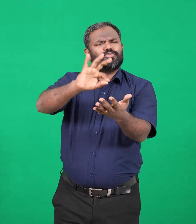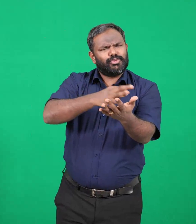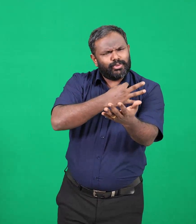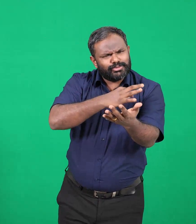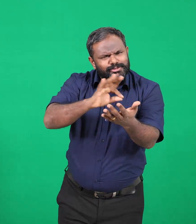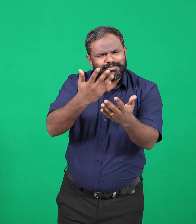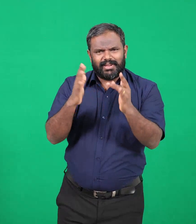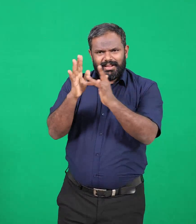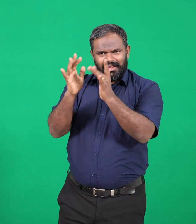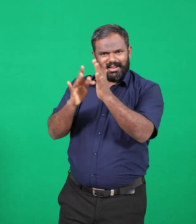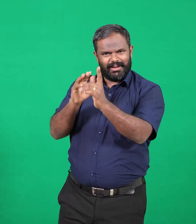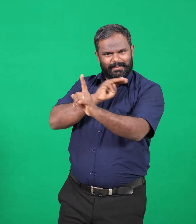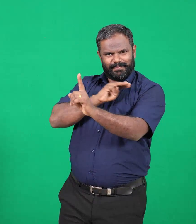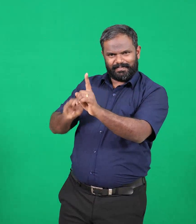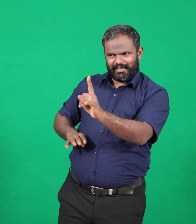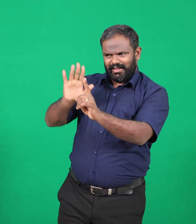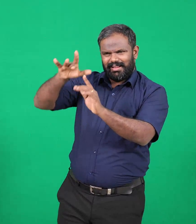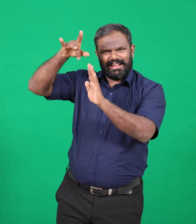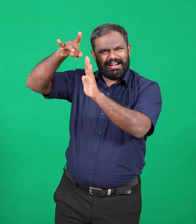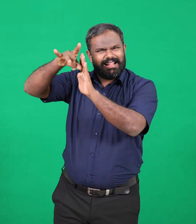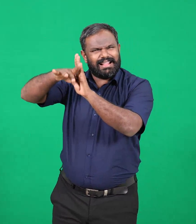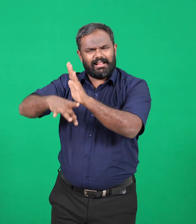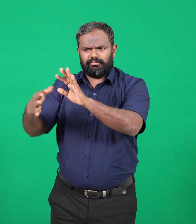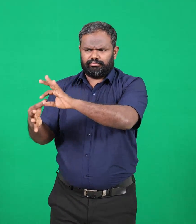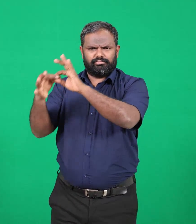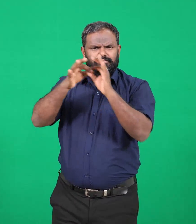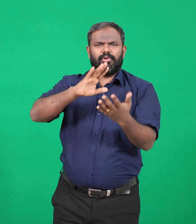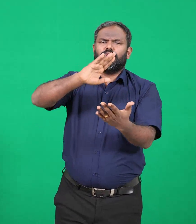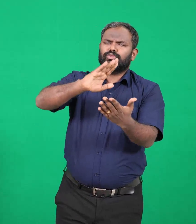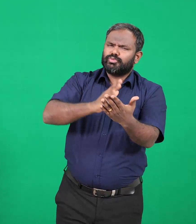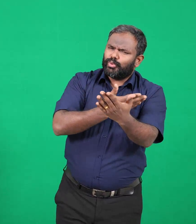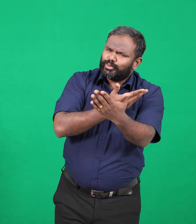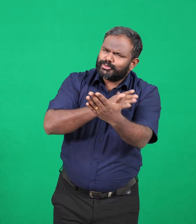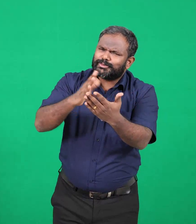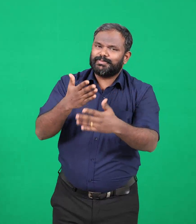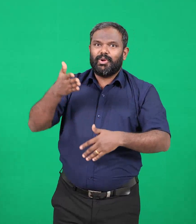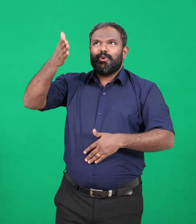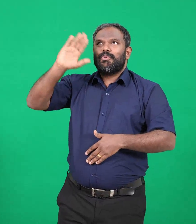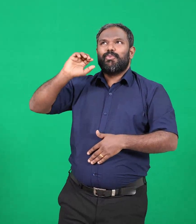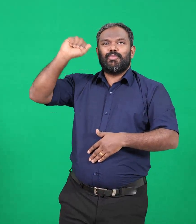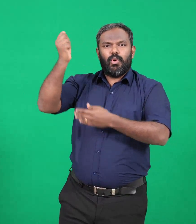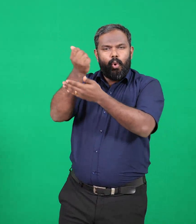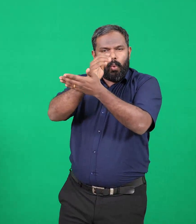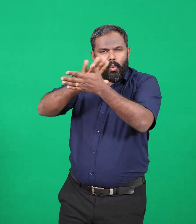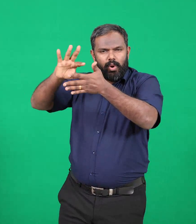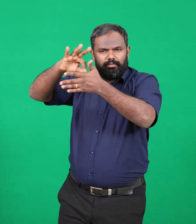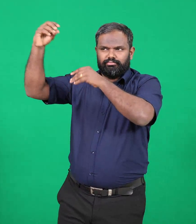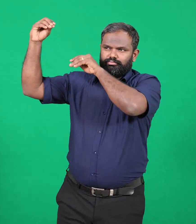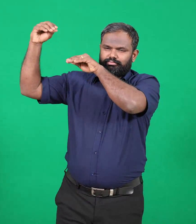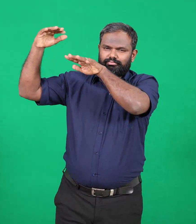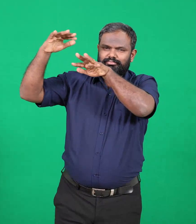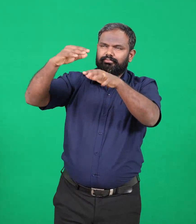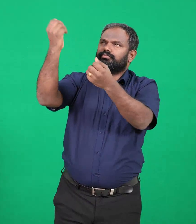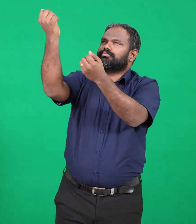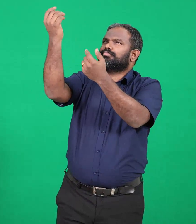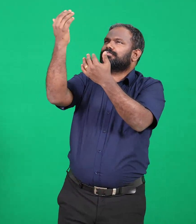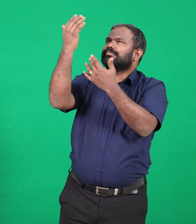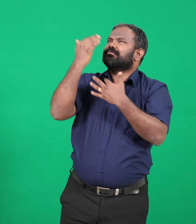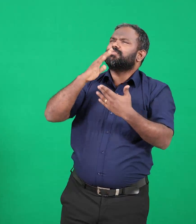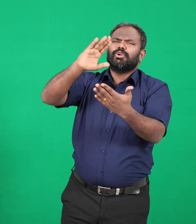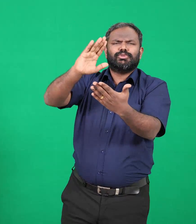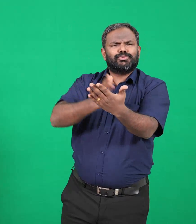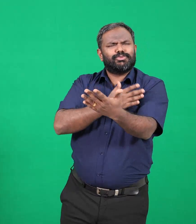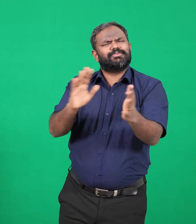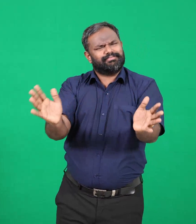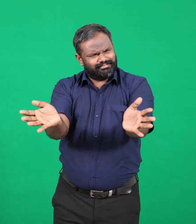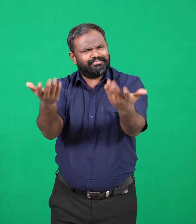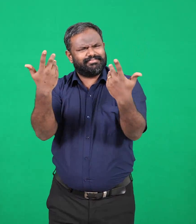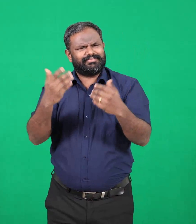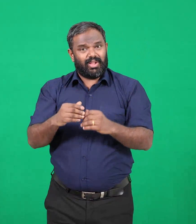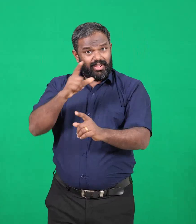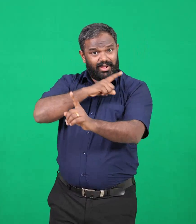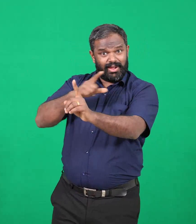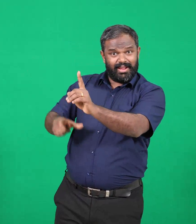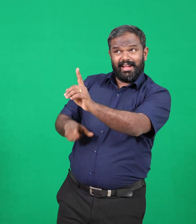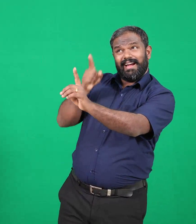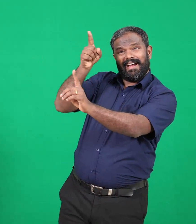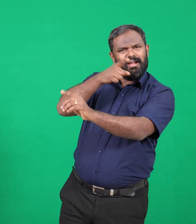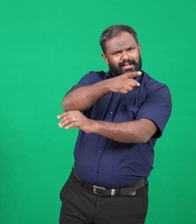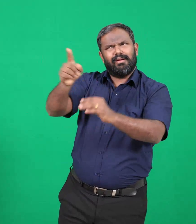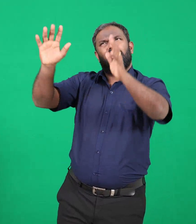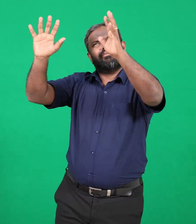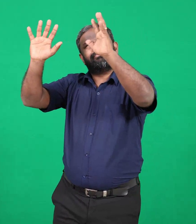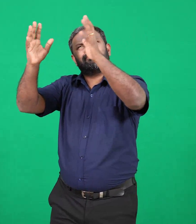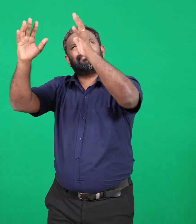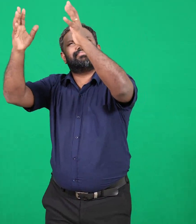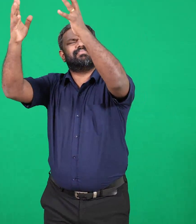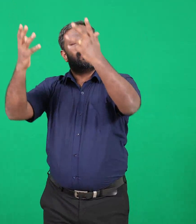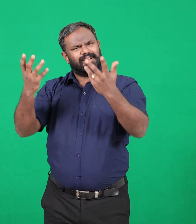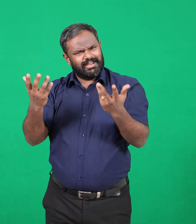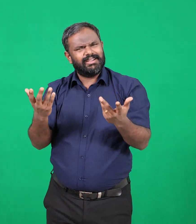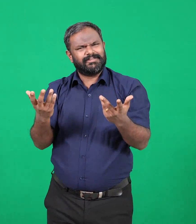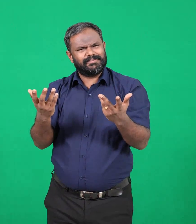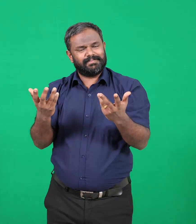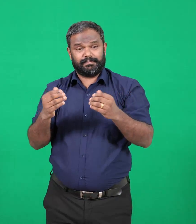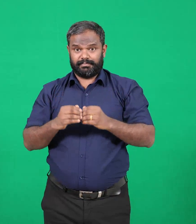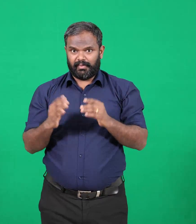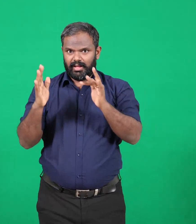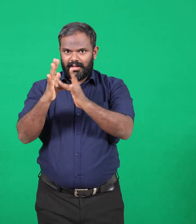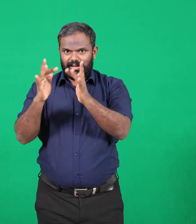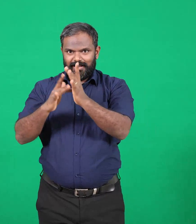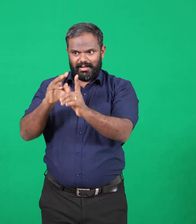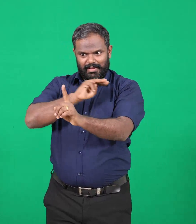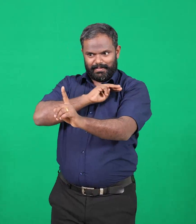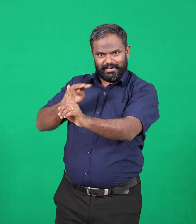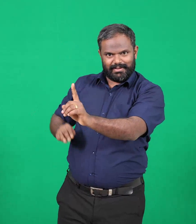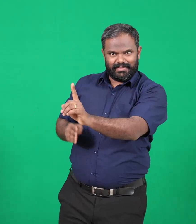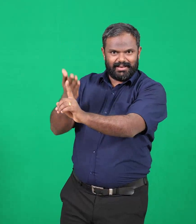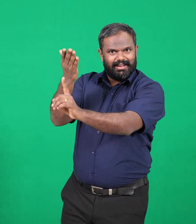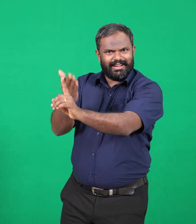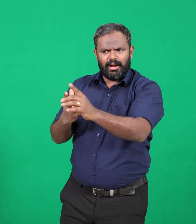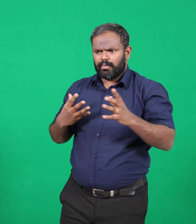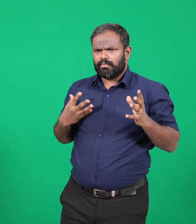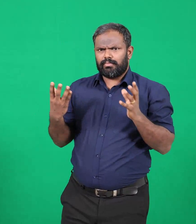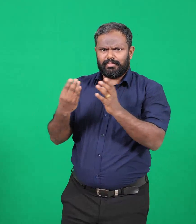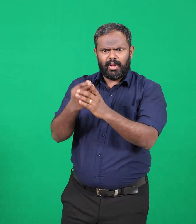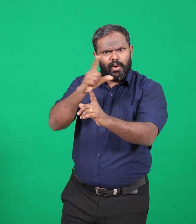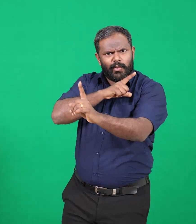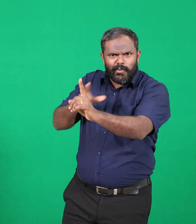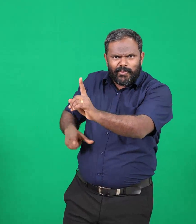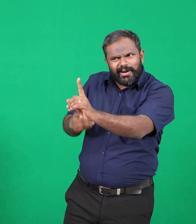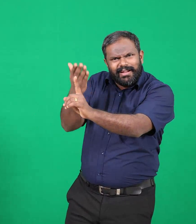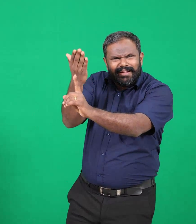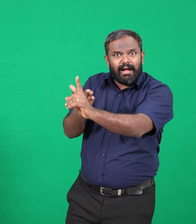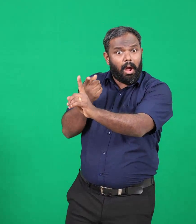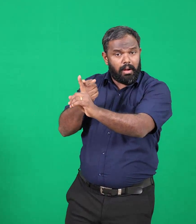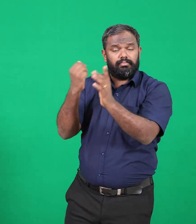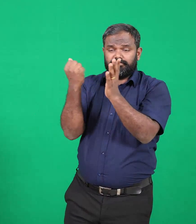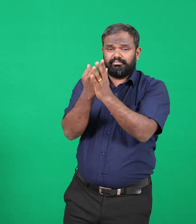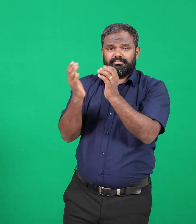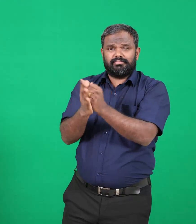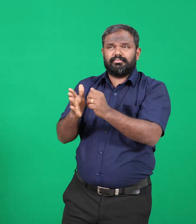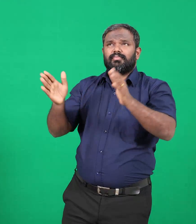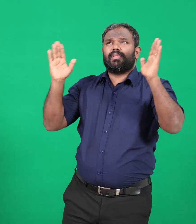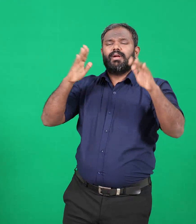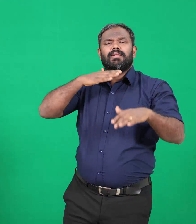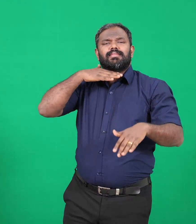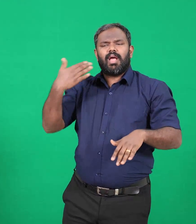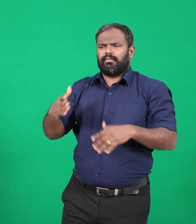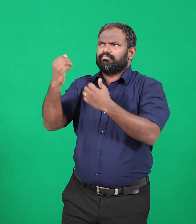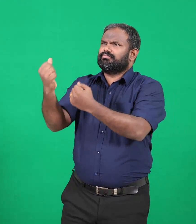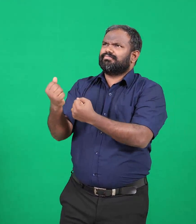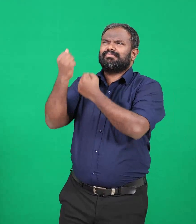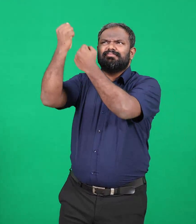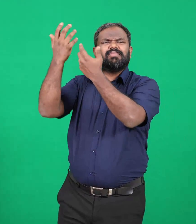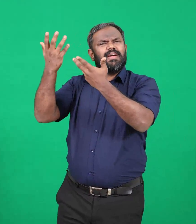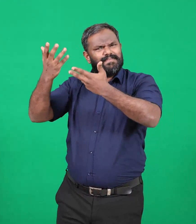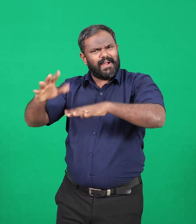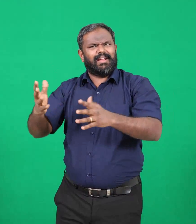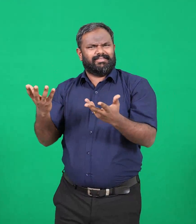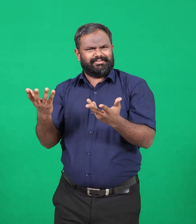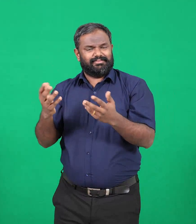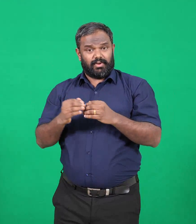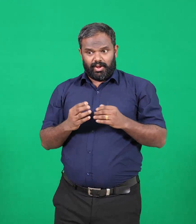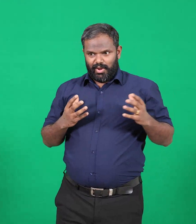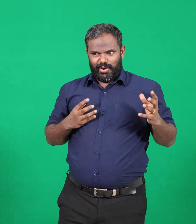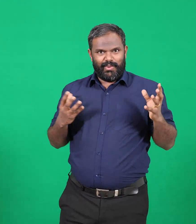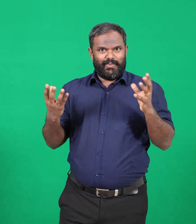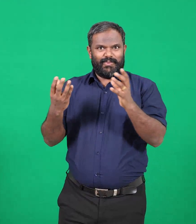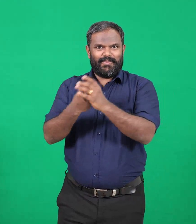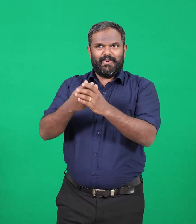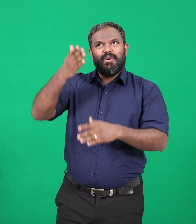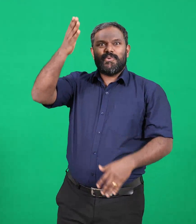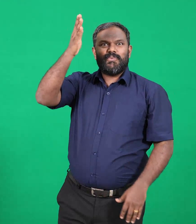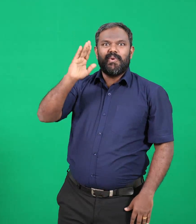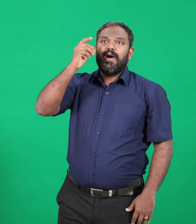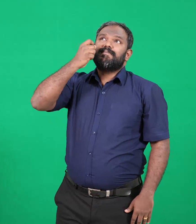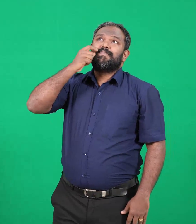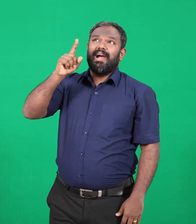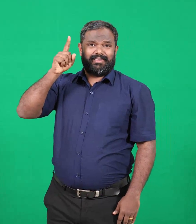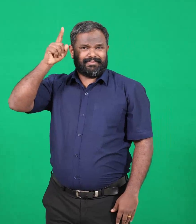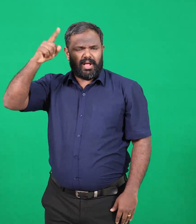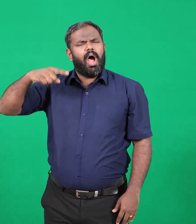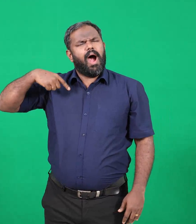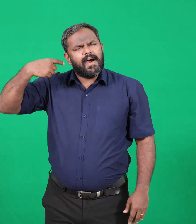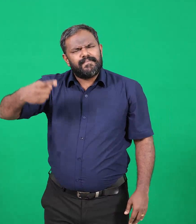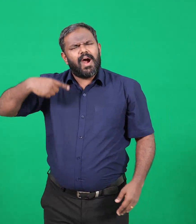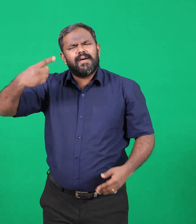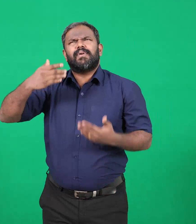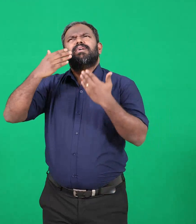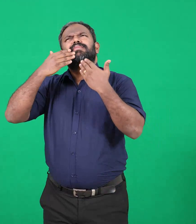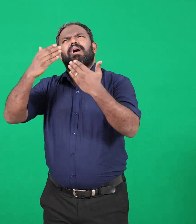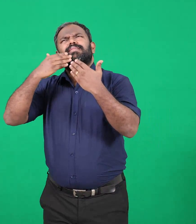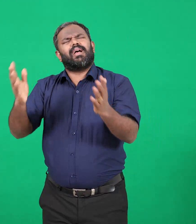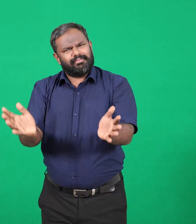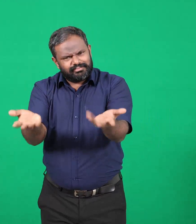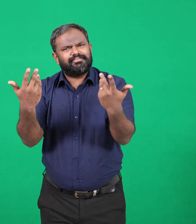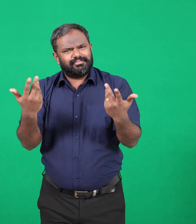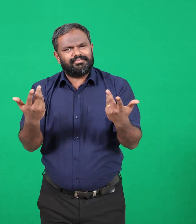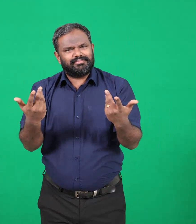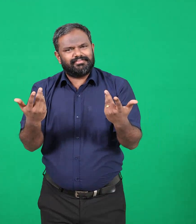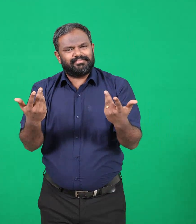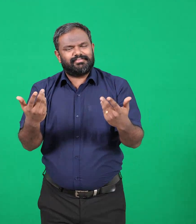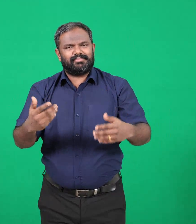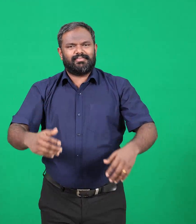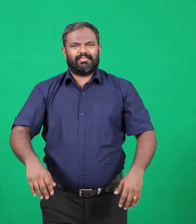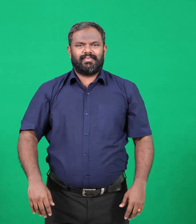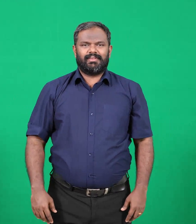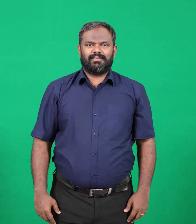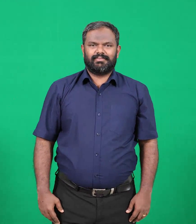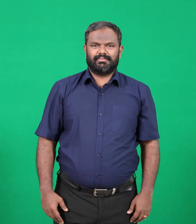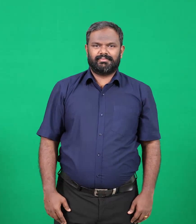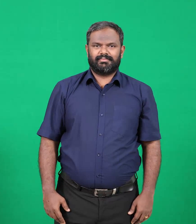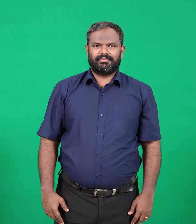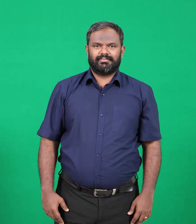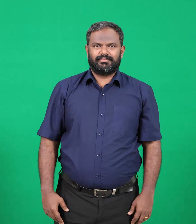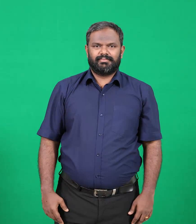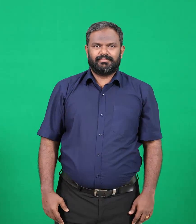Sing and make music in your hearts to the Lord, always giving thanks to God the Father for everything in the name of our Lord Jesus Christ.